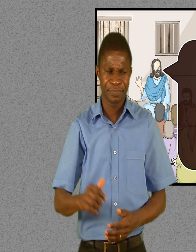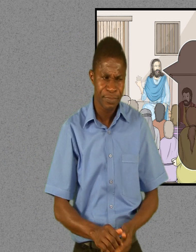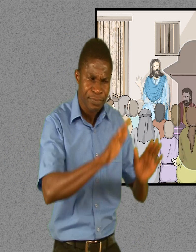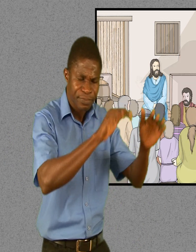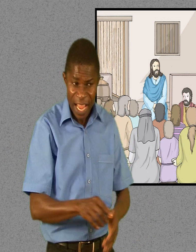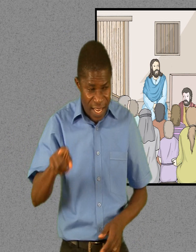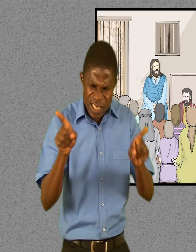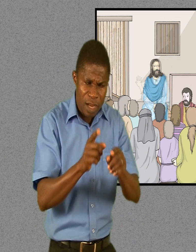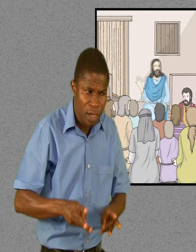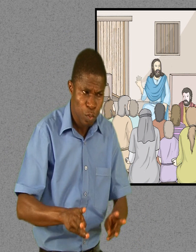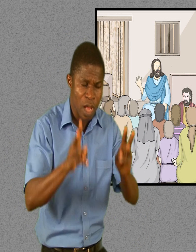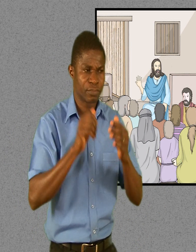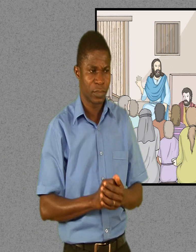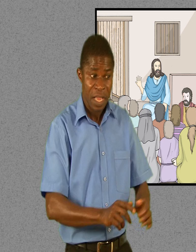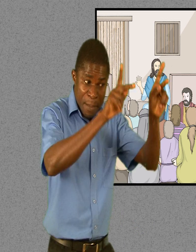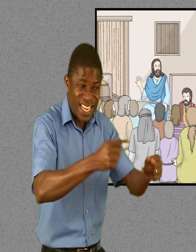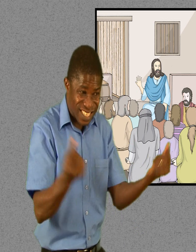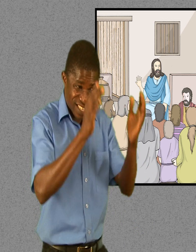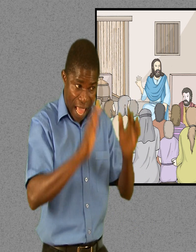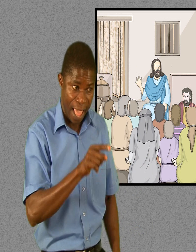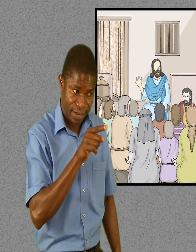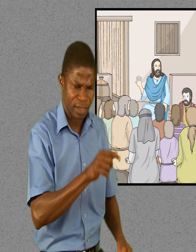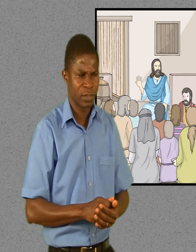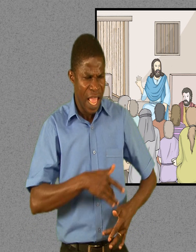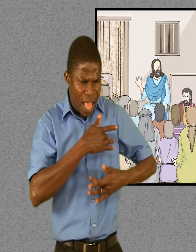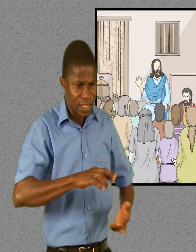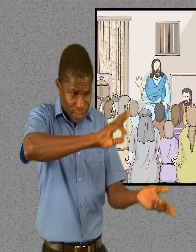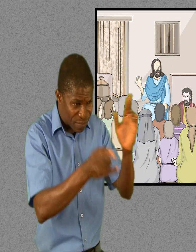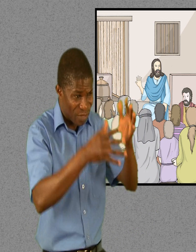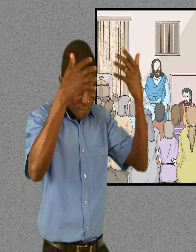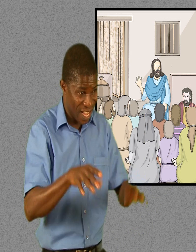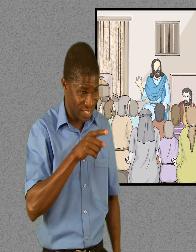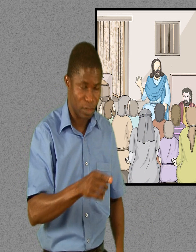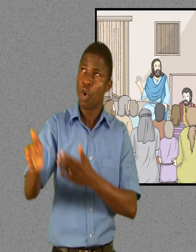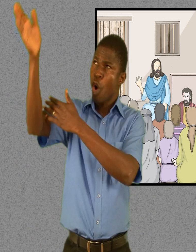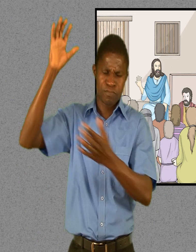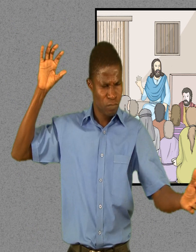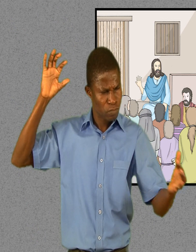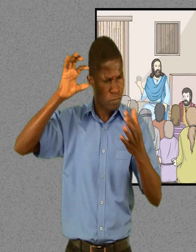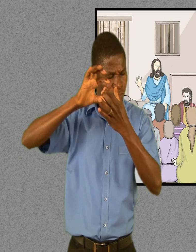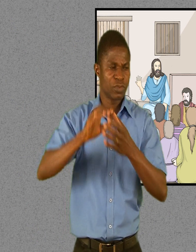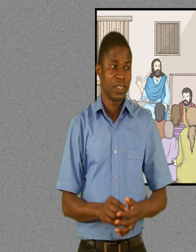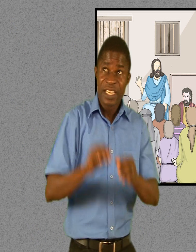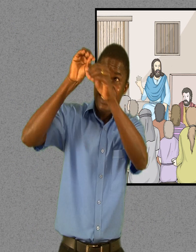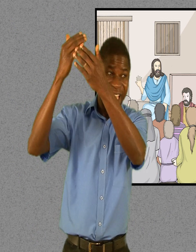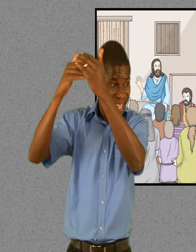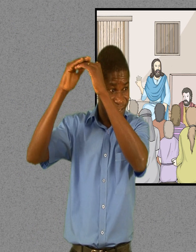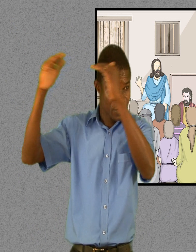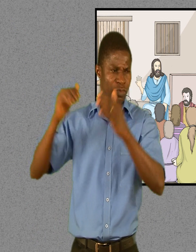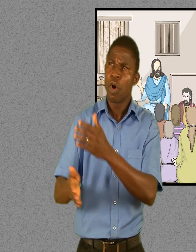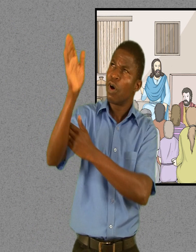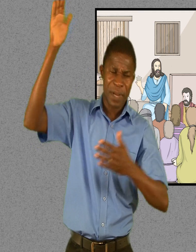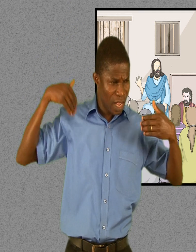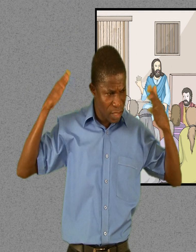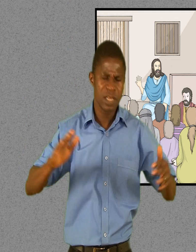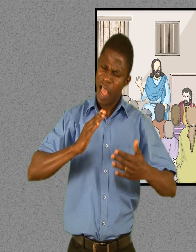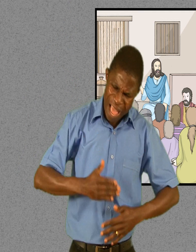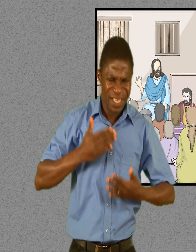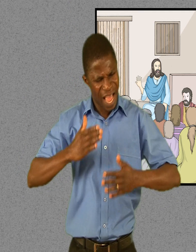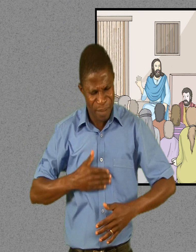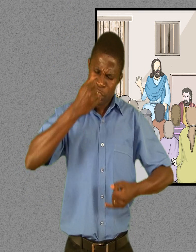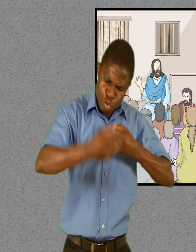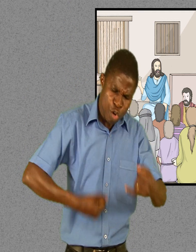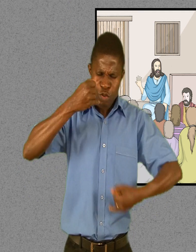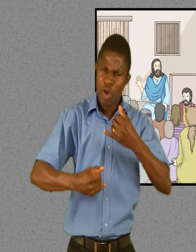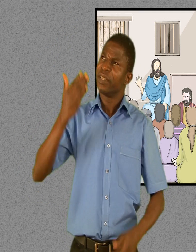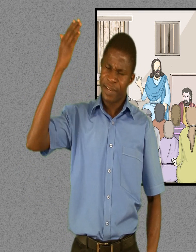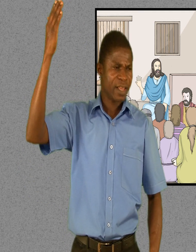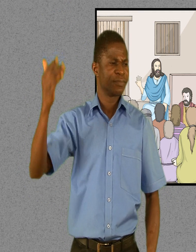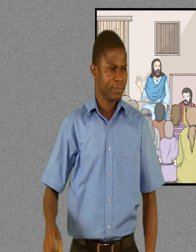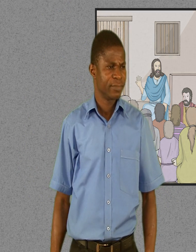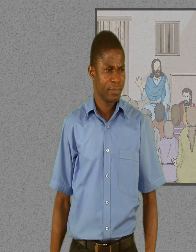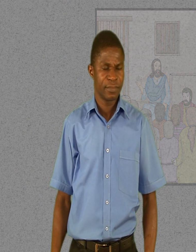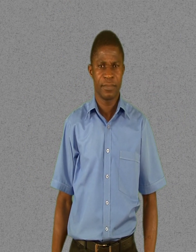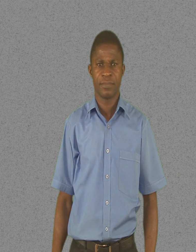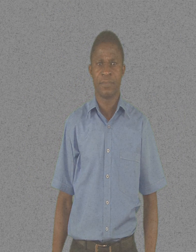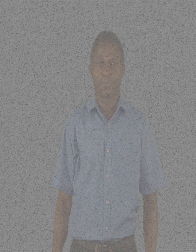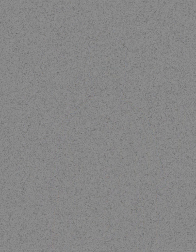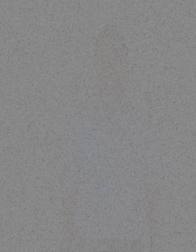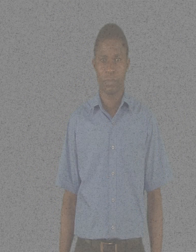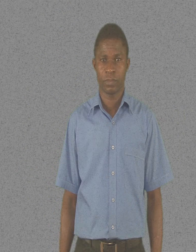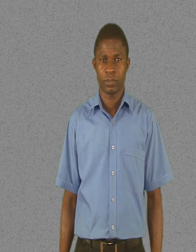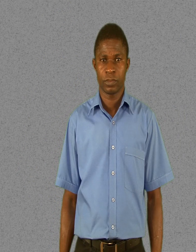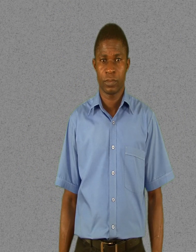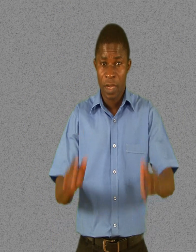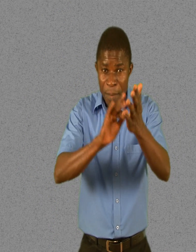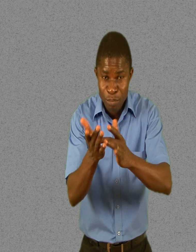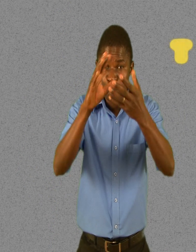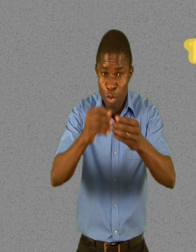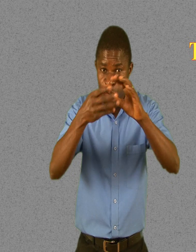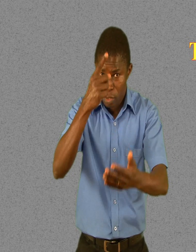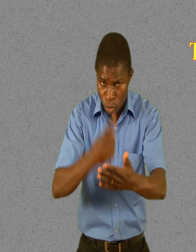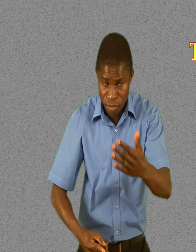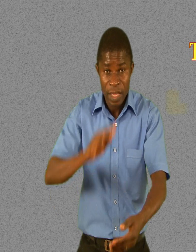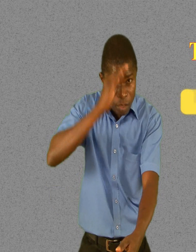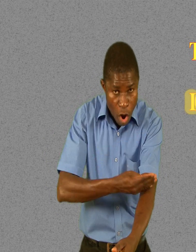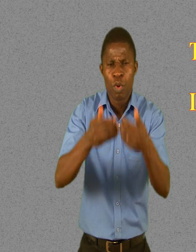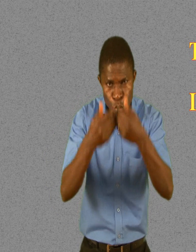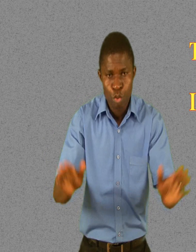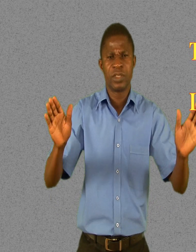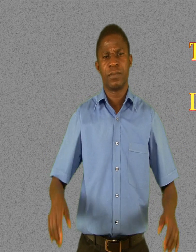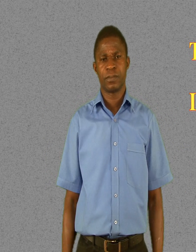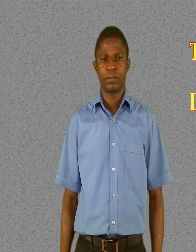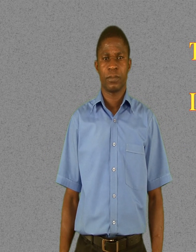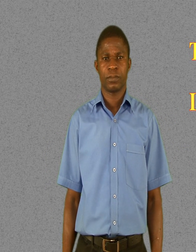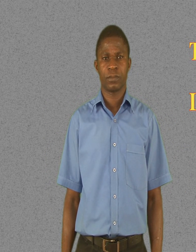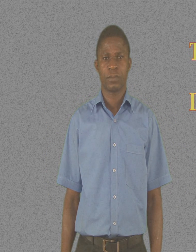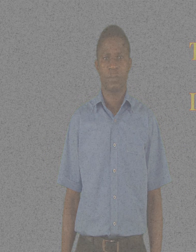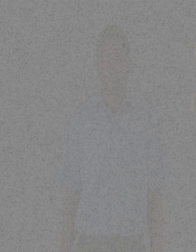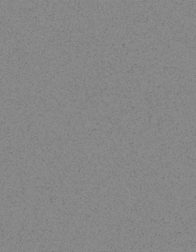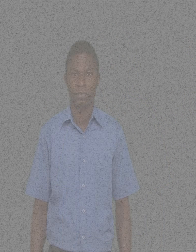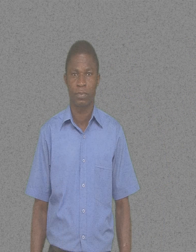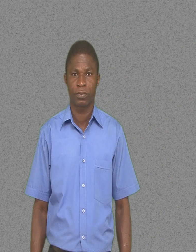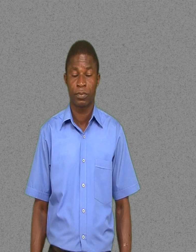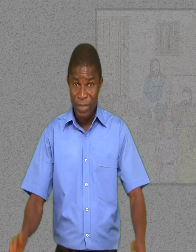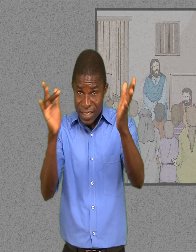In the same way, I tell you, there is joy in the presence of God’s angels over one sinner who repents.”